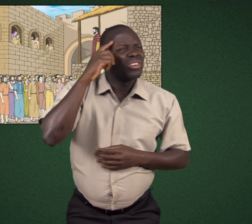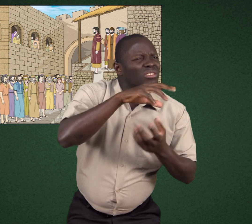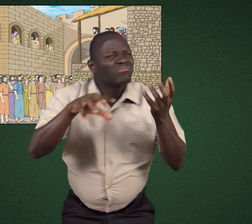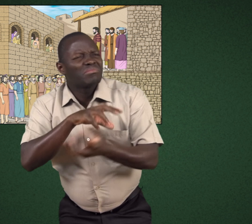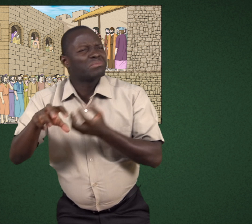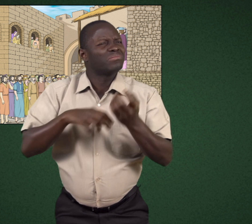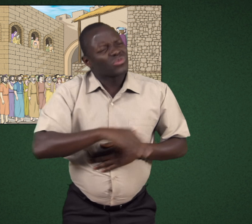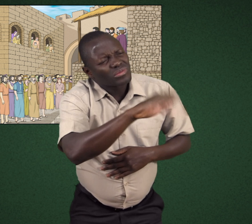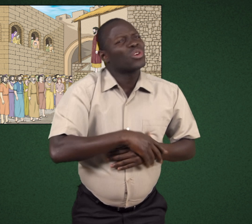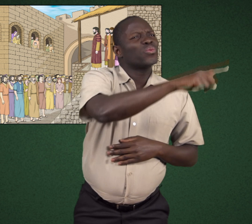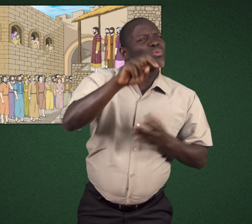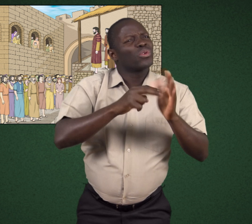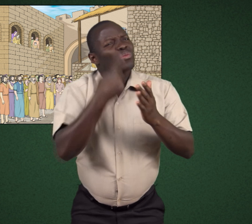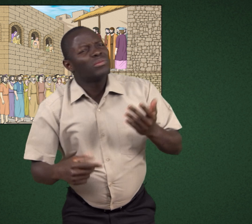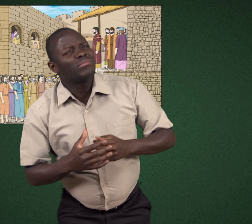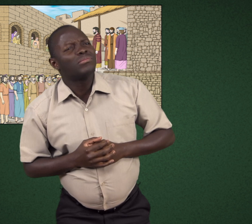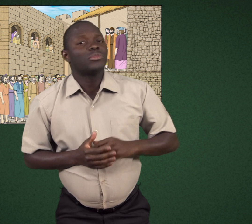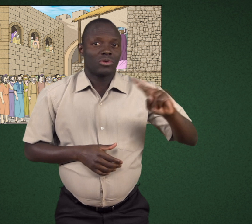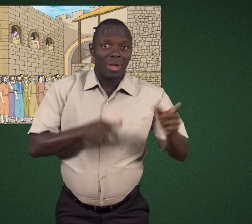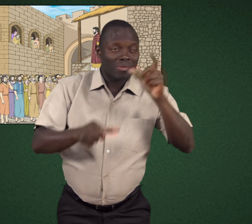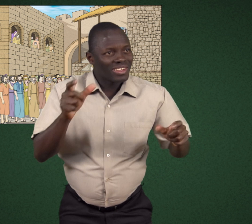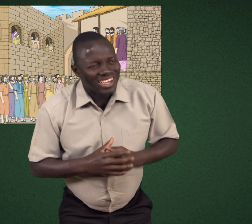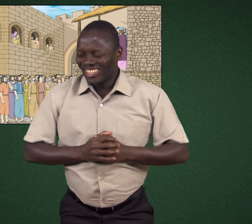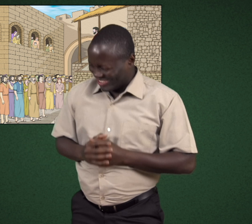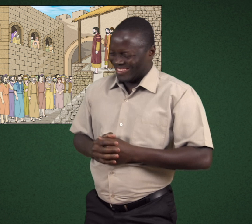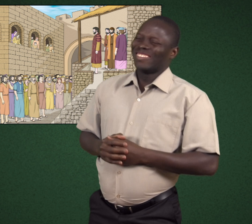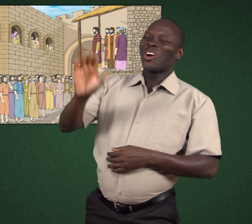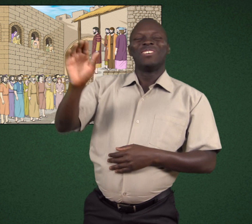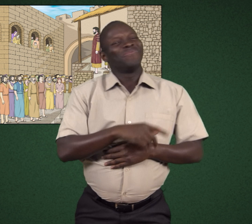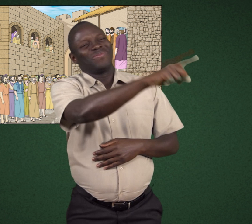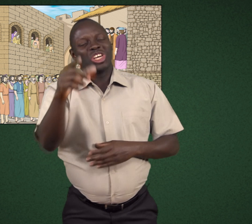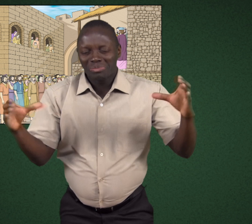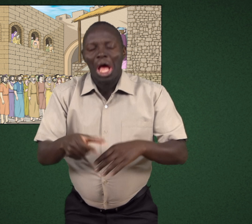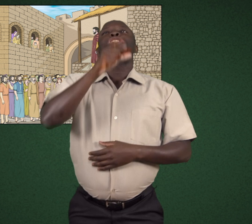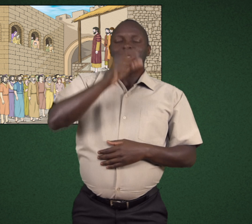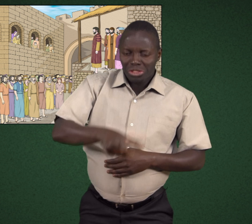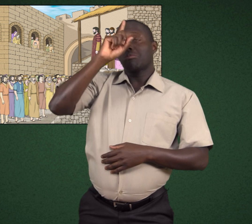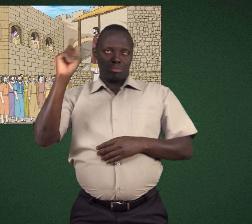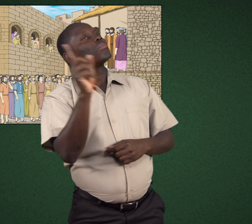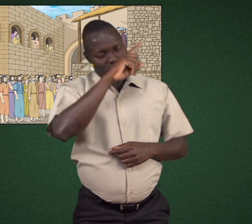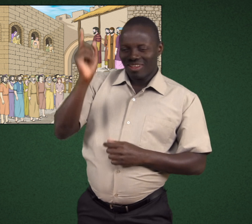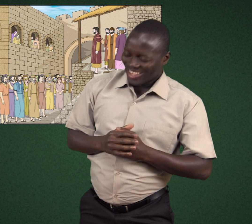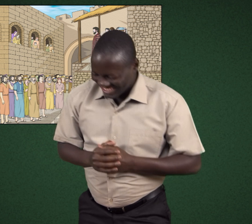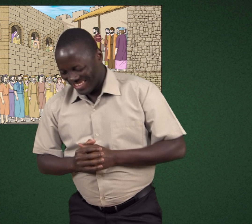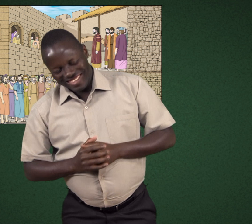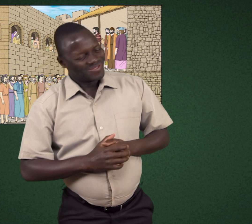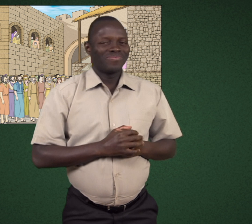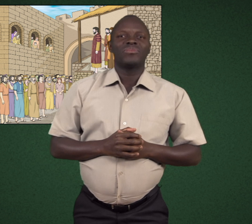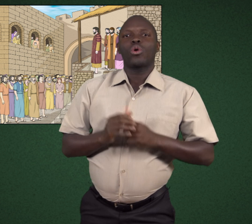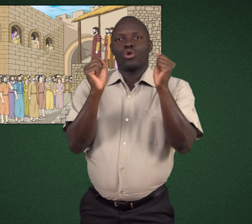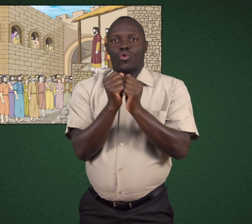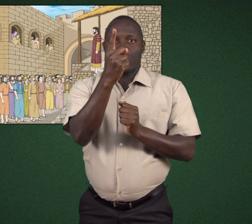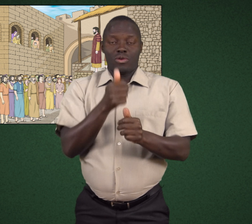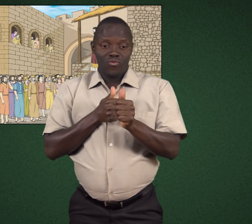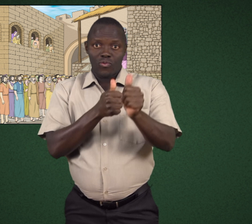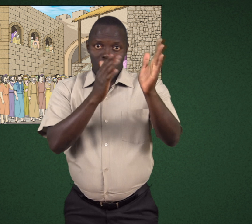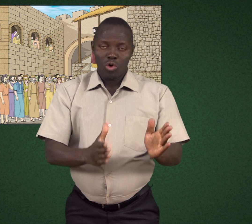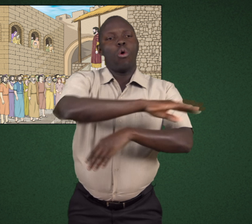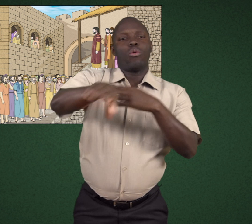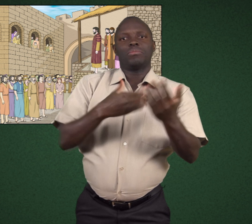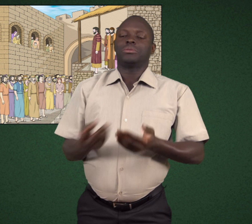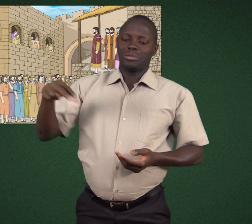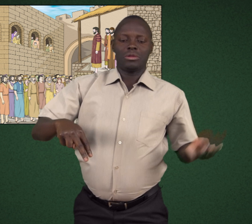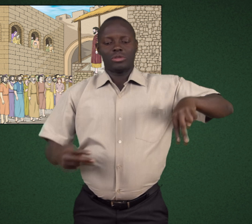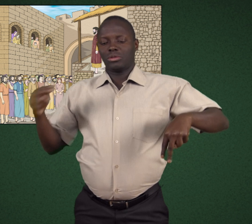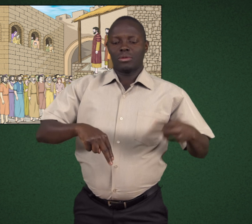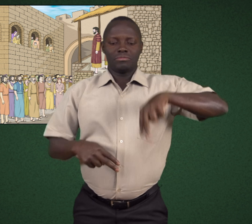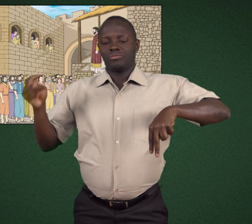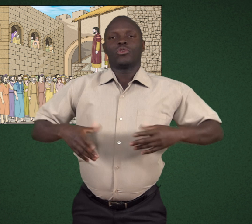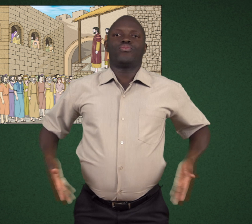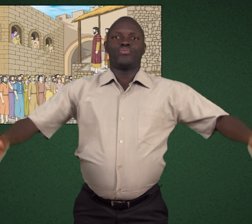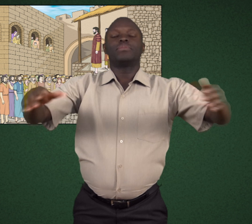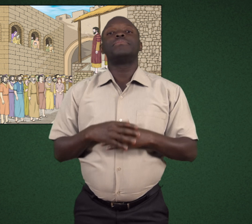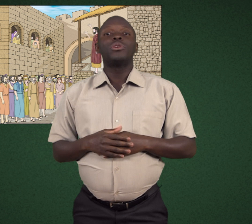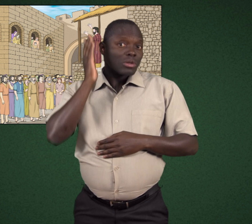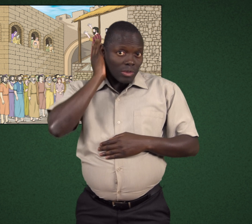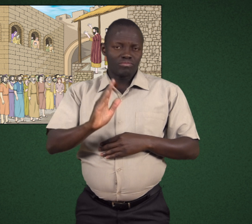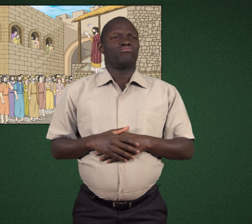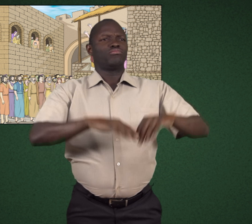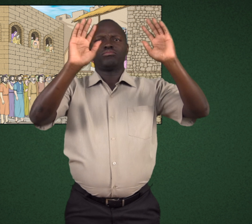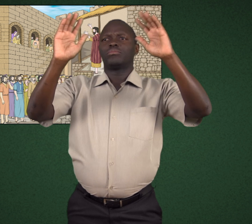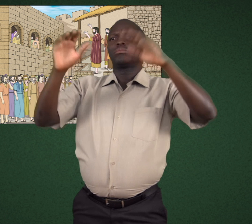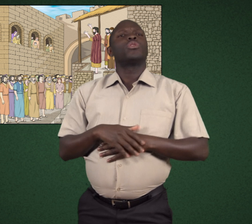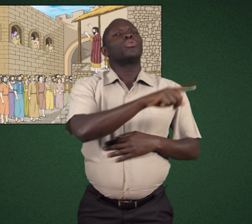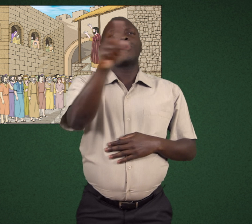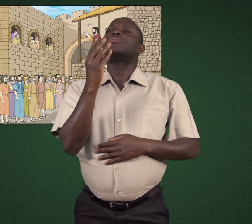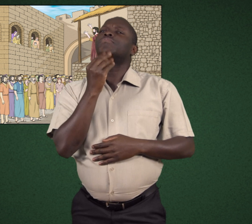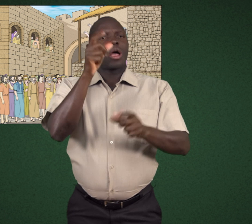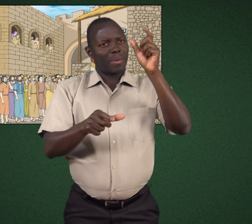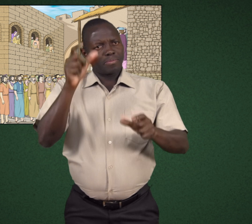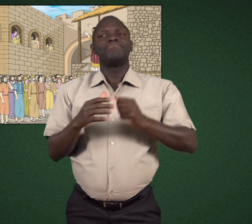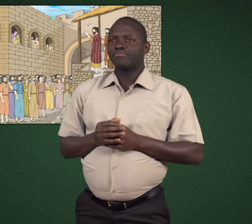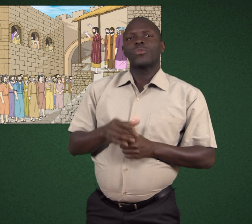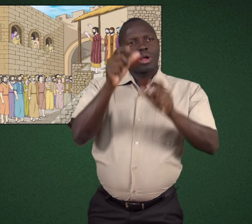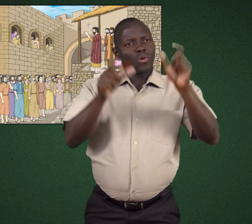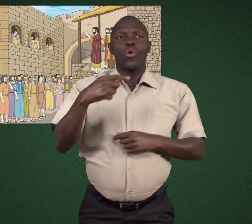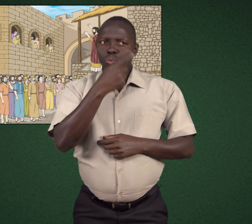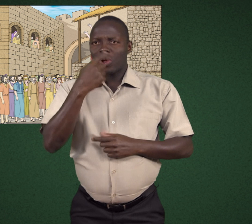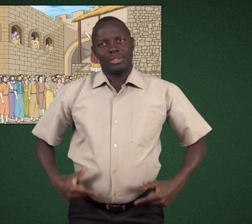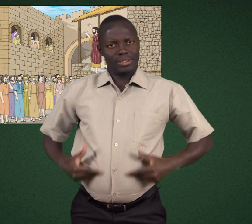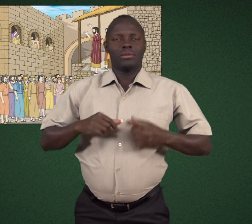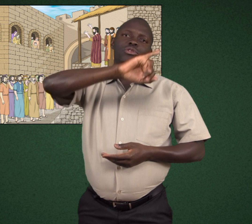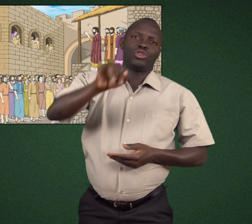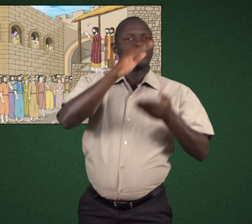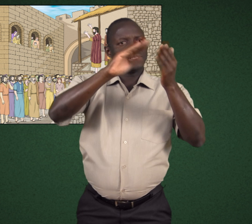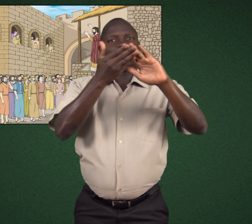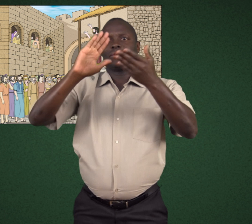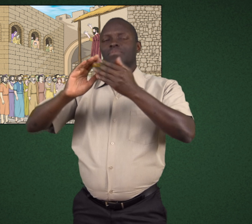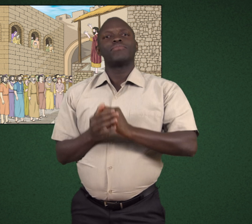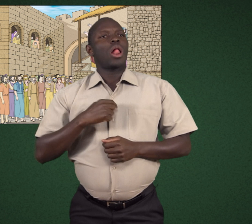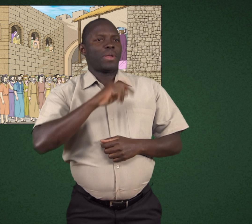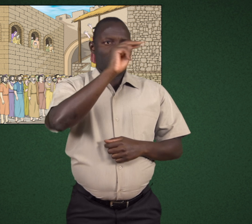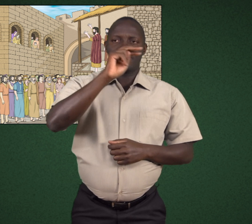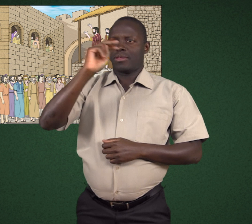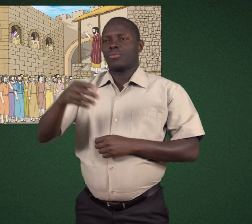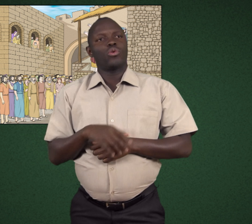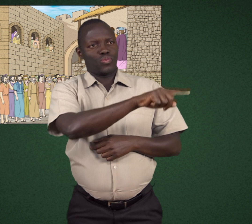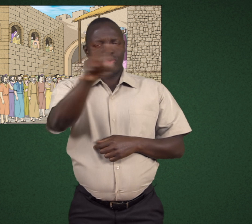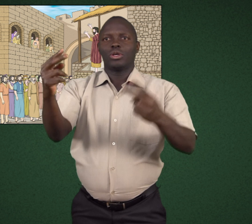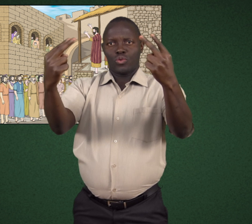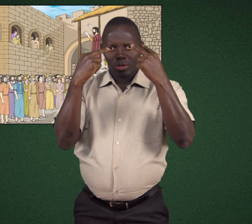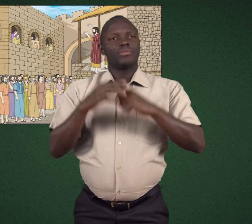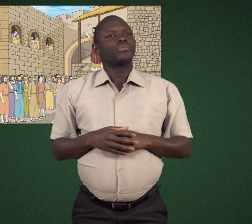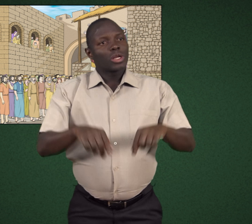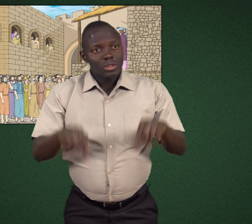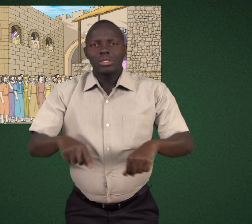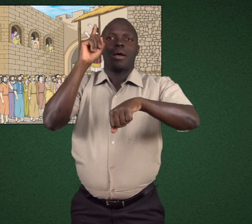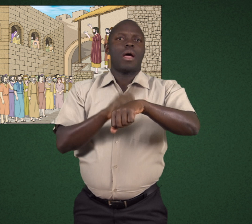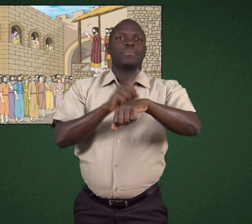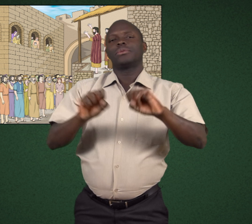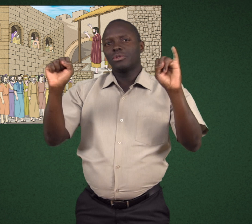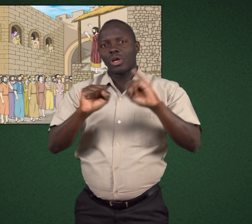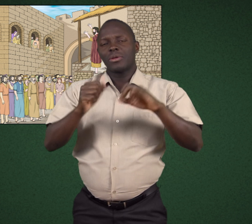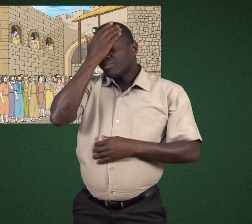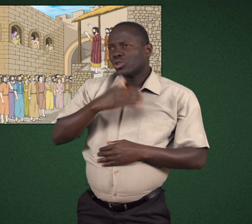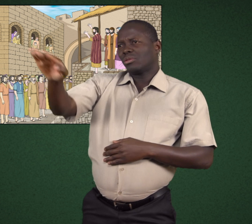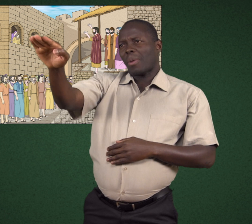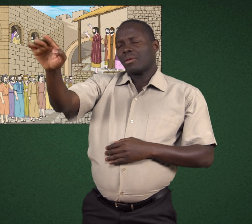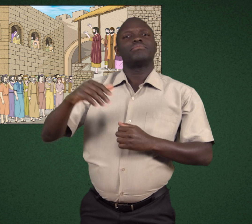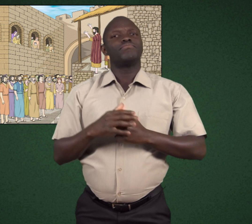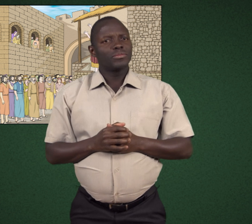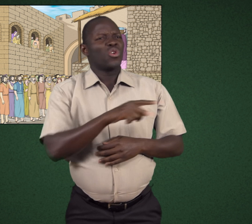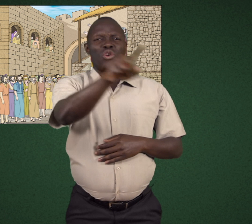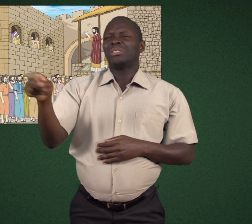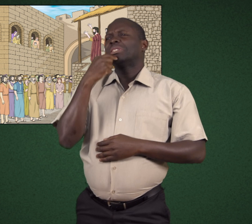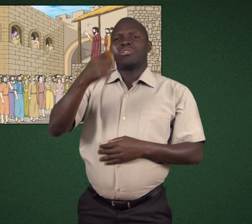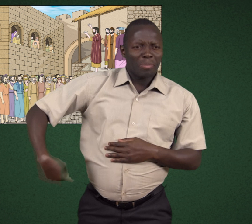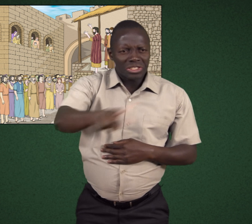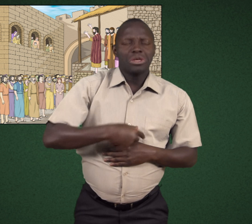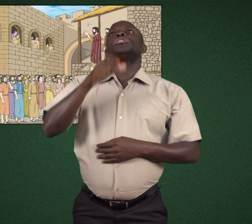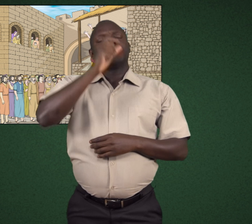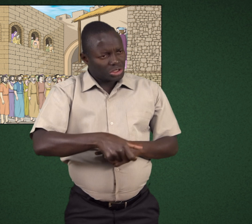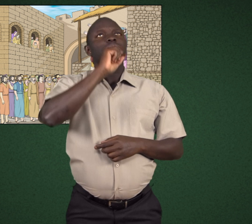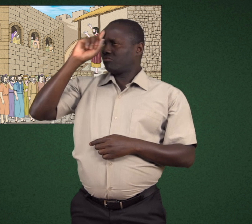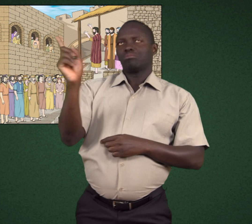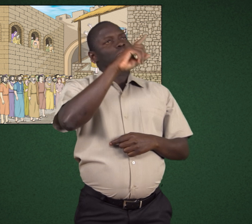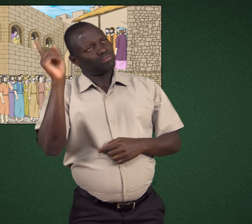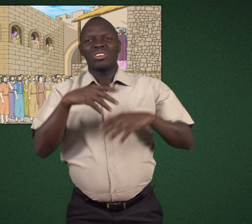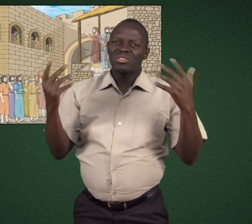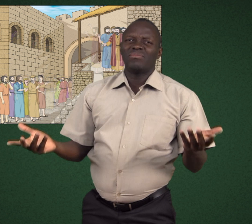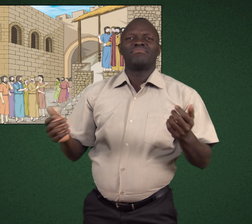How is it then that each of us hears them in his own native language? Parthians, Medes, and Elamites; residents of Mesopotamia, Judea and Cappadocia, Pontus and Asia, Phrygia and Pamphylia, Egypt and the parts of Libya near Cyrene; visitors from Rome, both Jews and converts to Judaism;